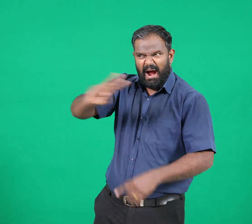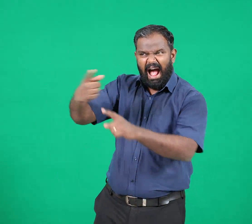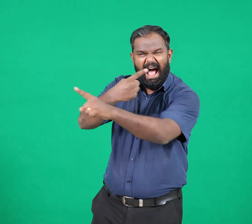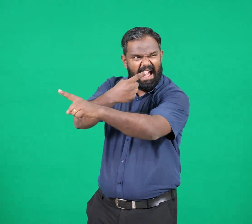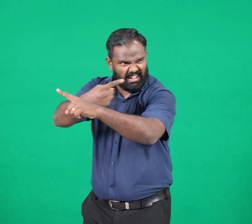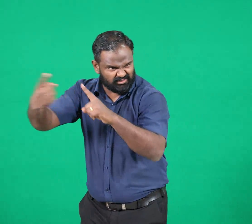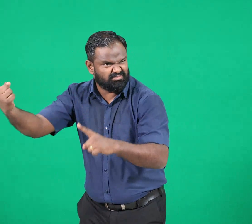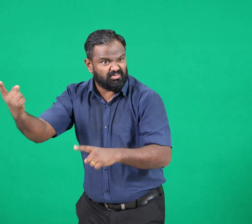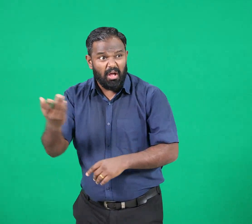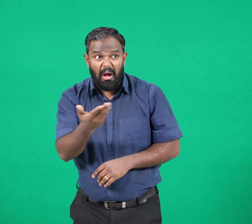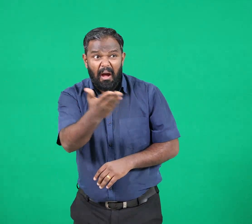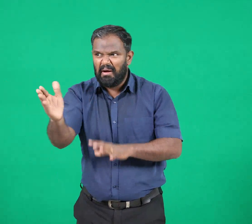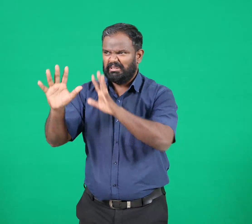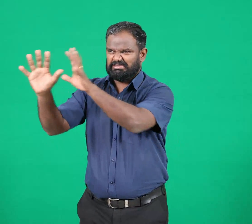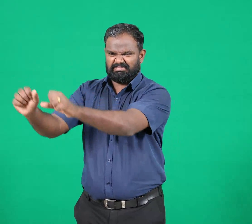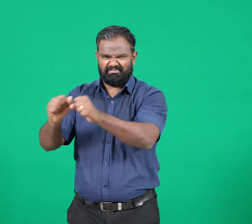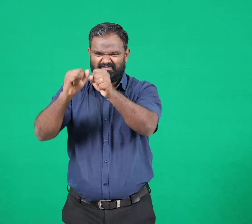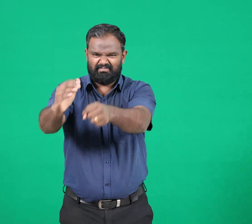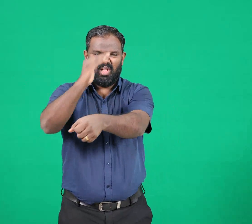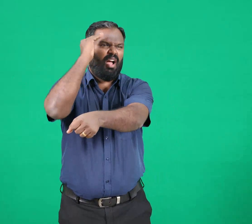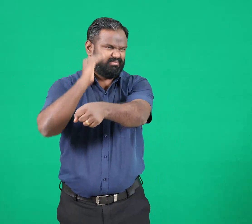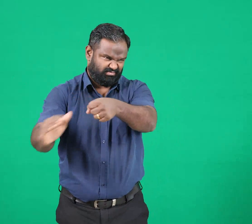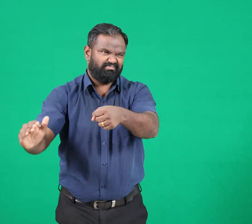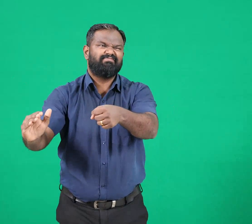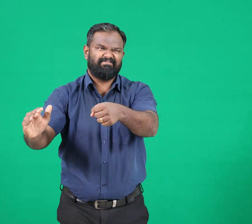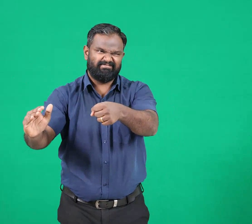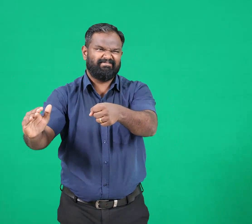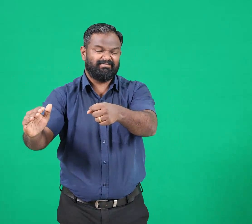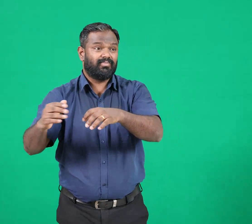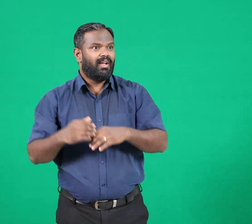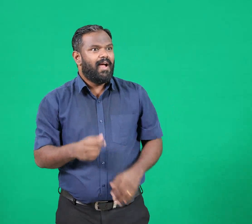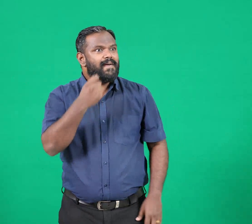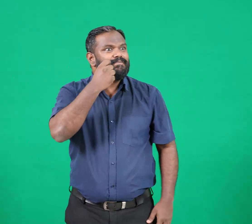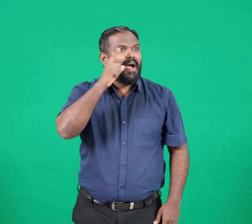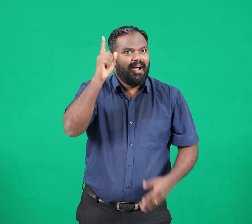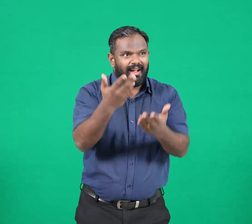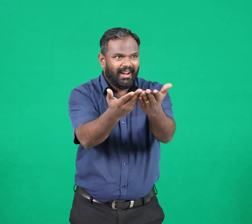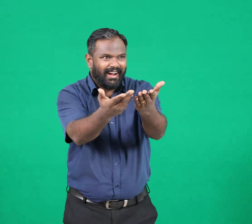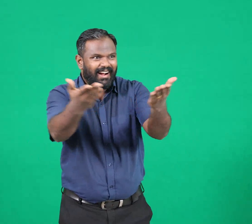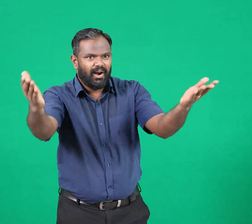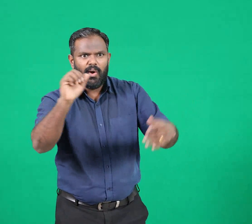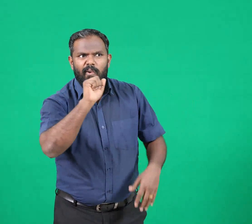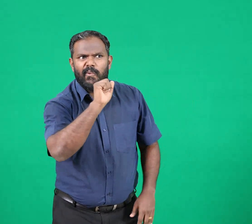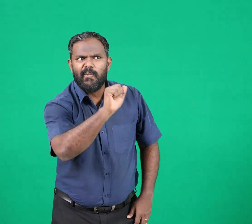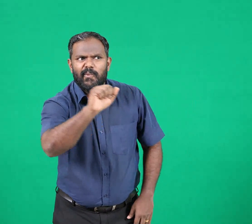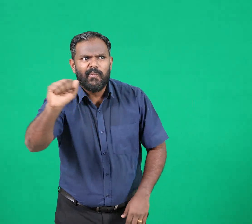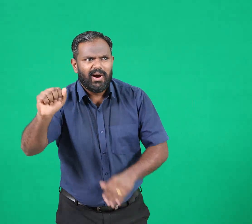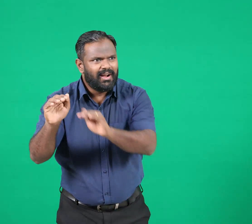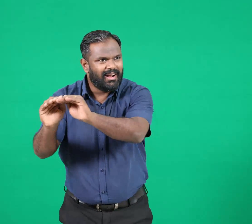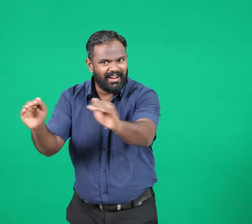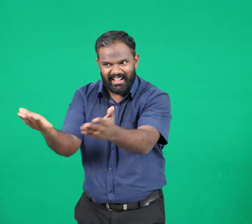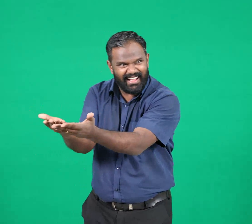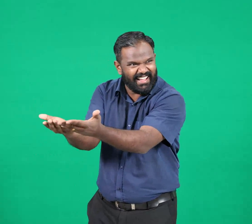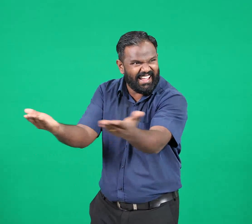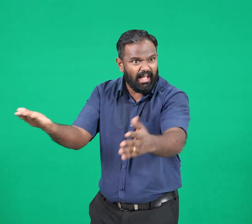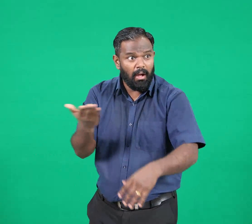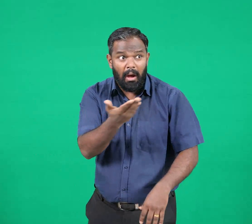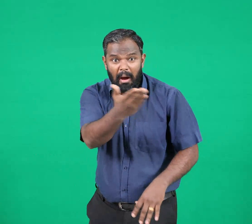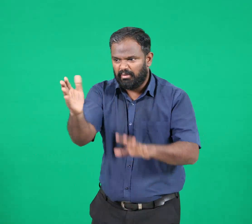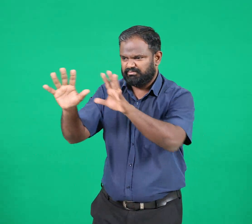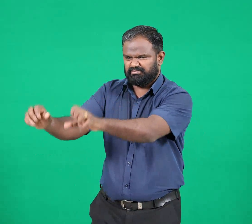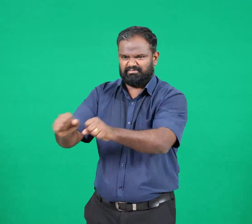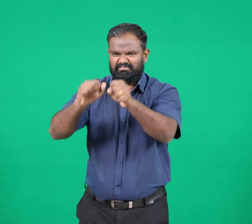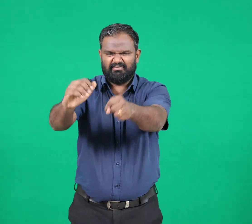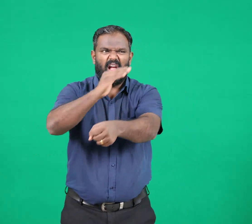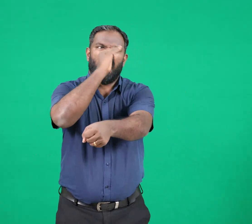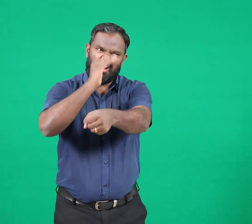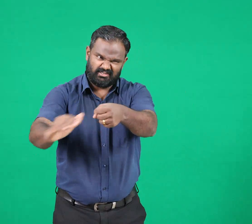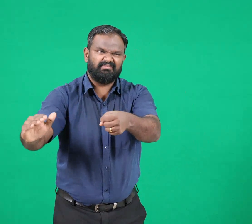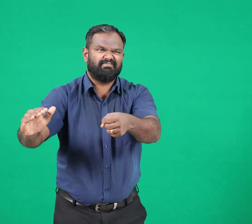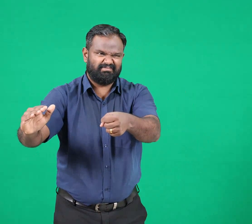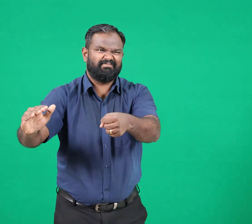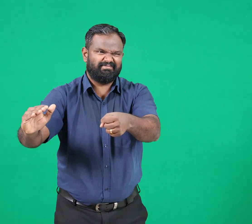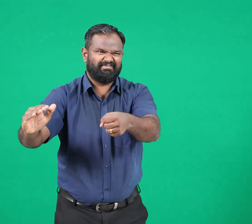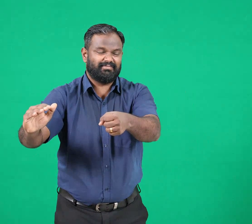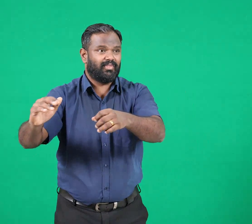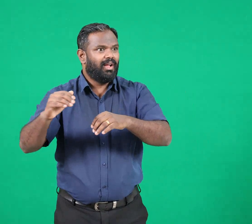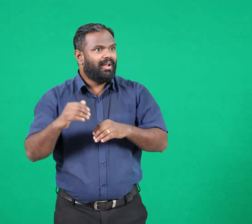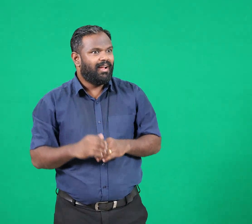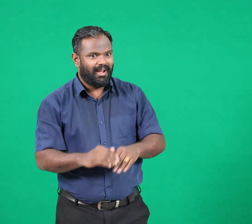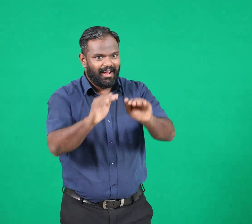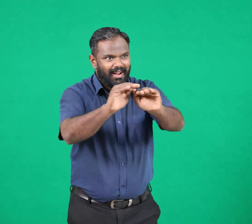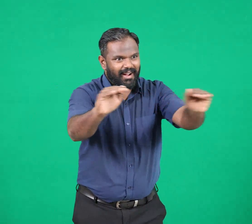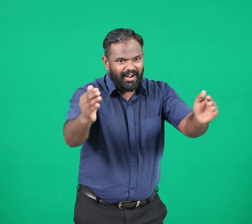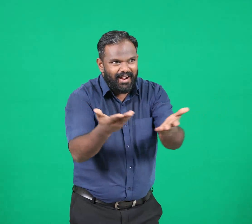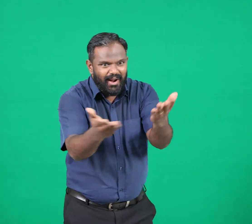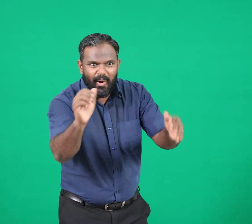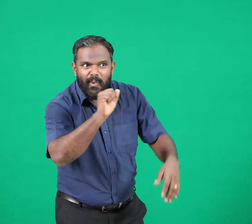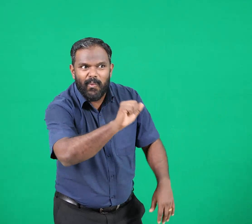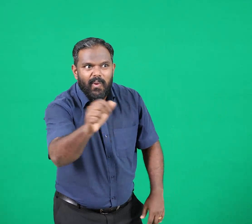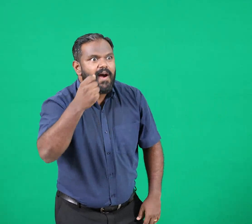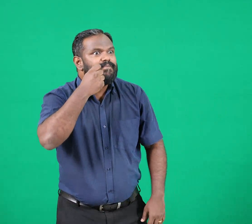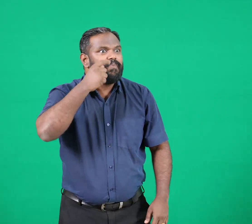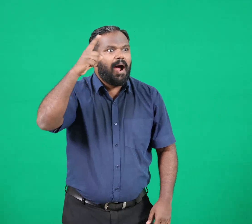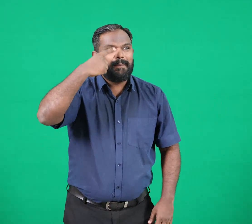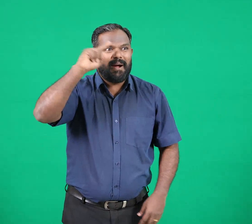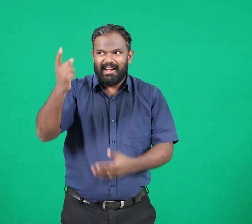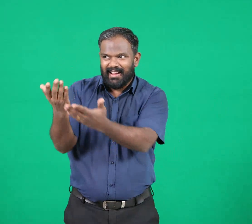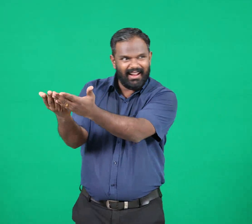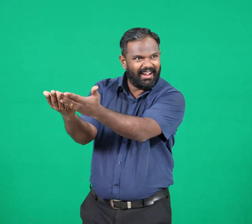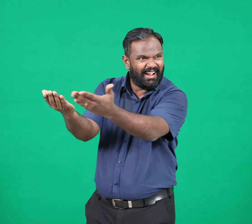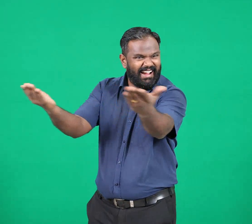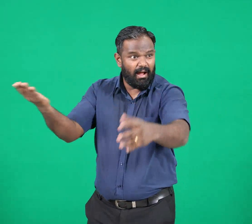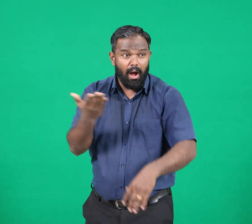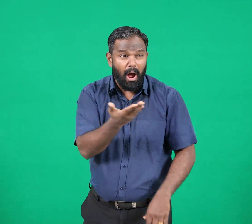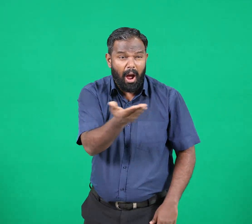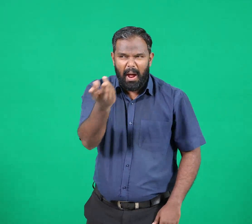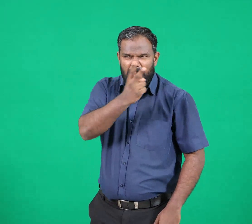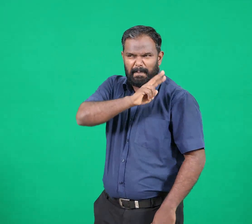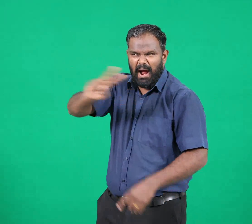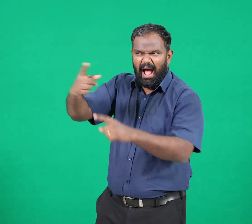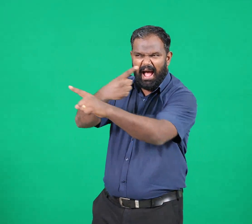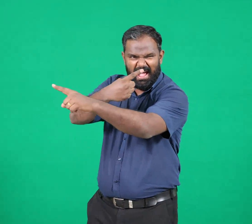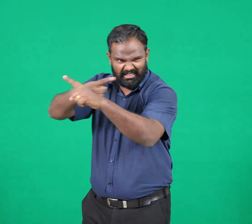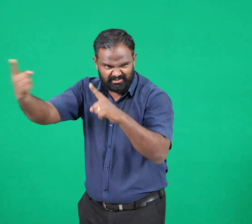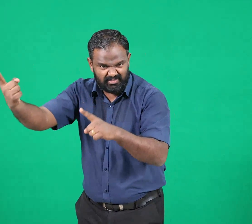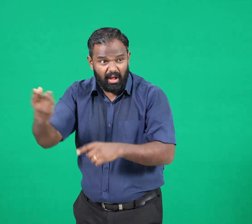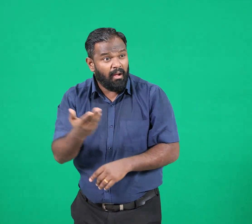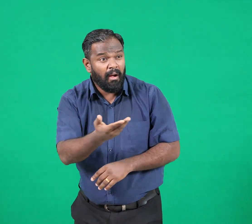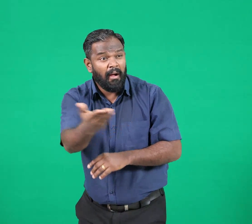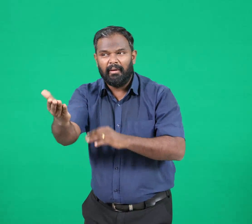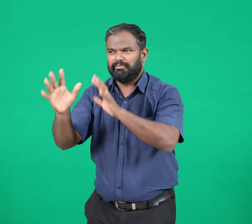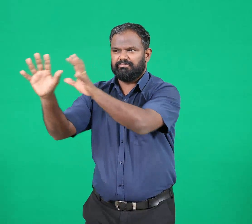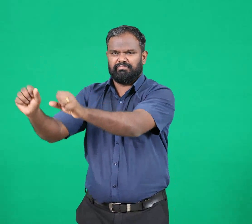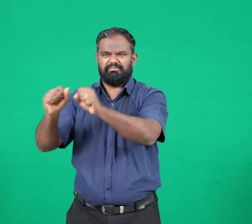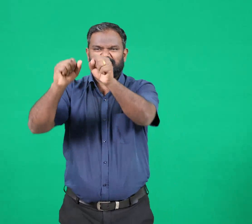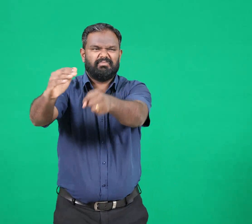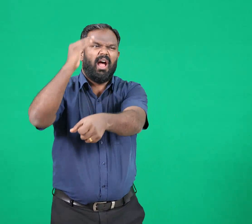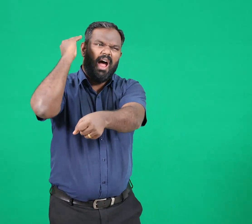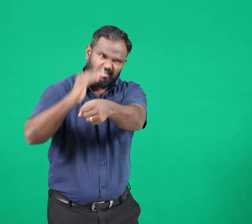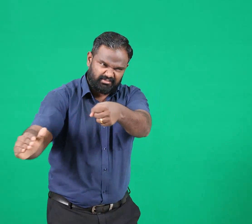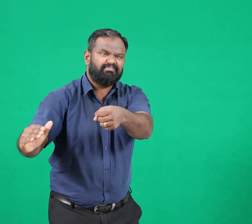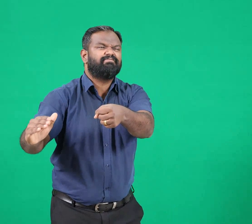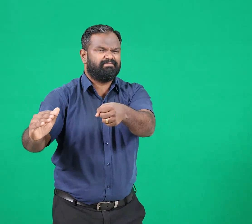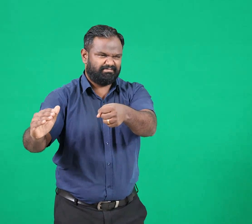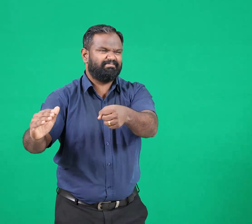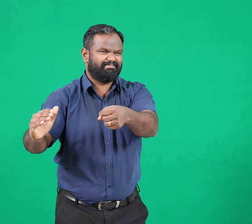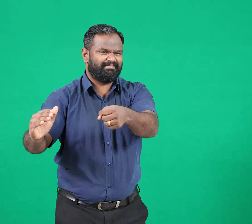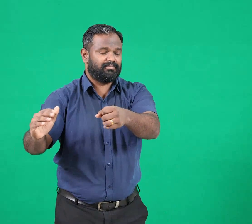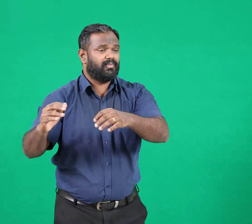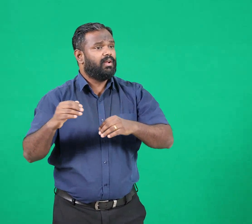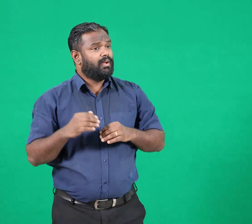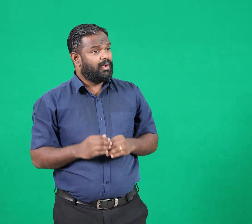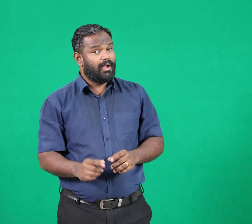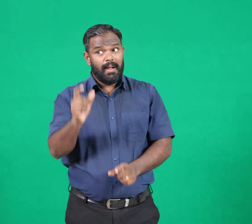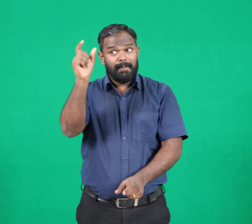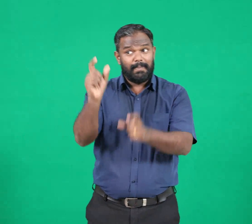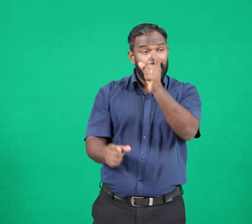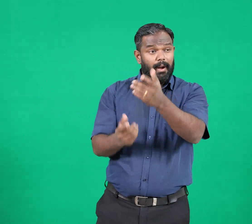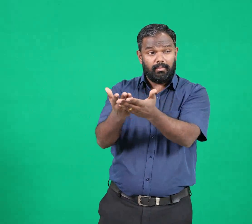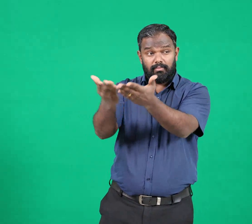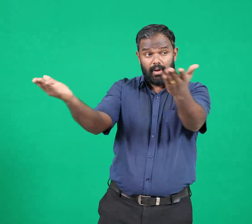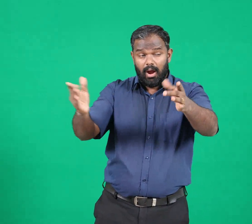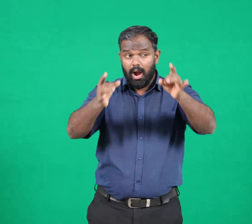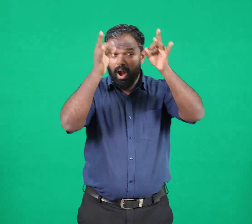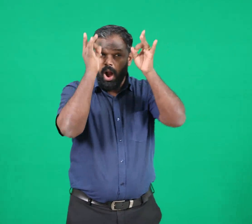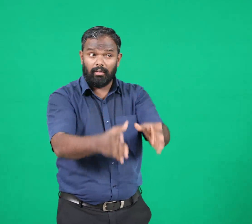children will rise against their parents and have them put to death.